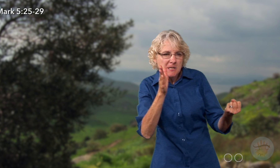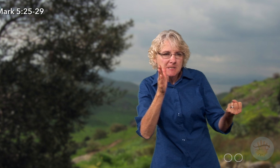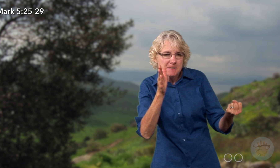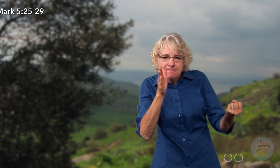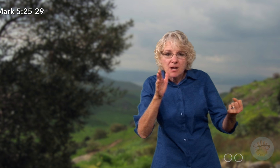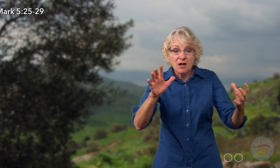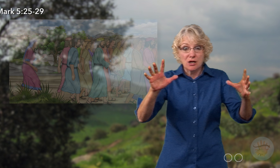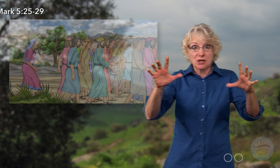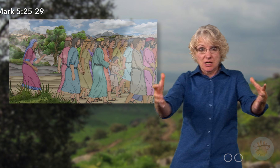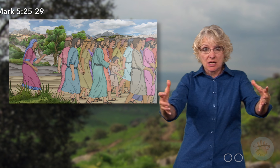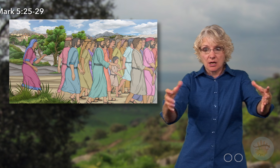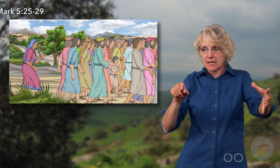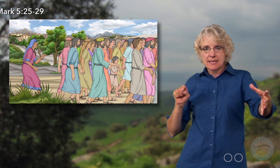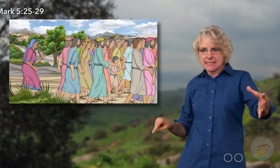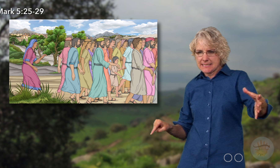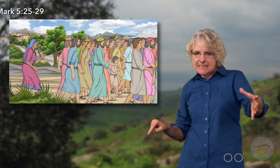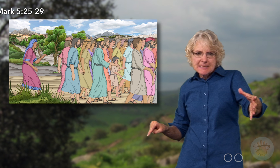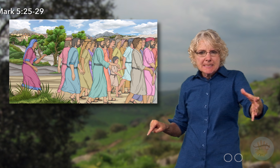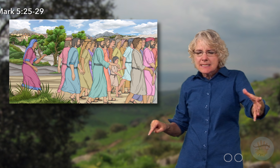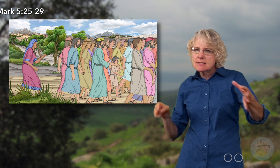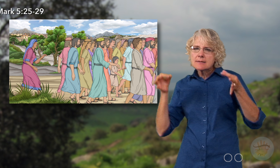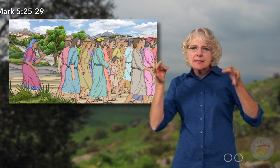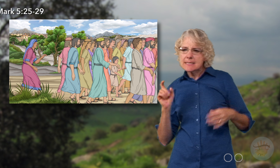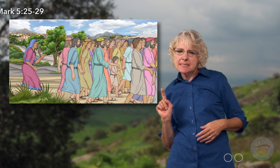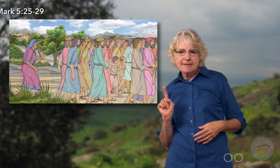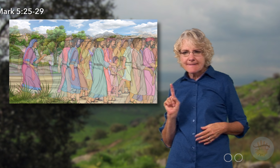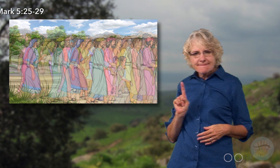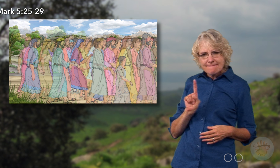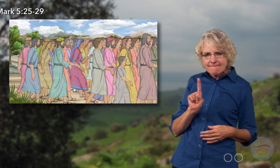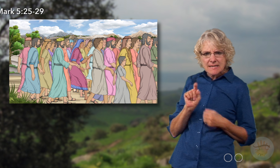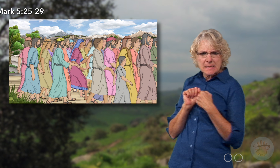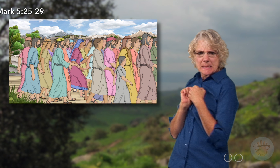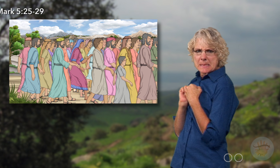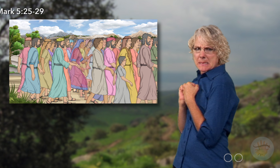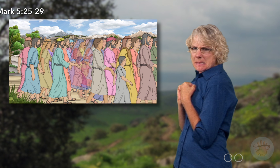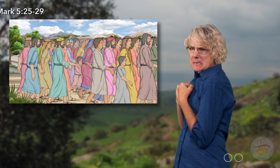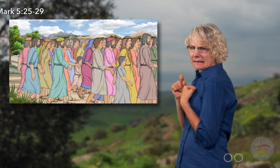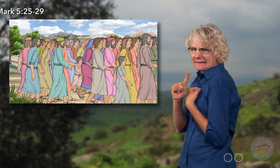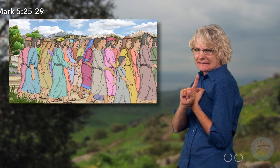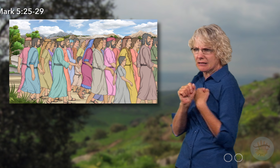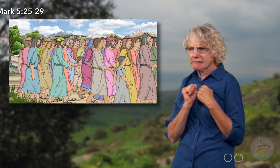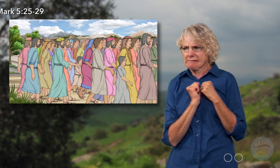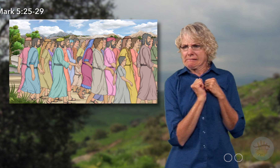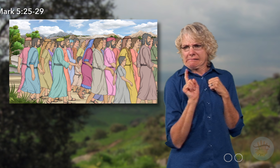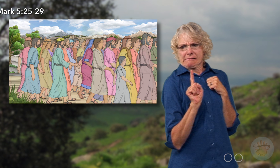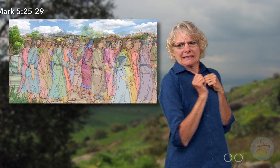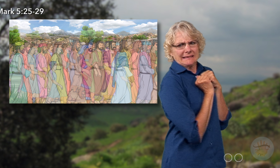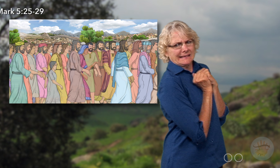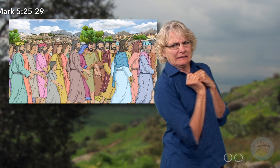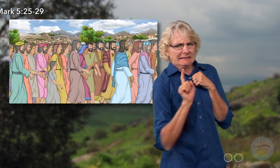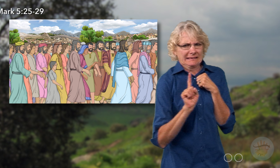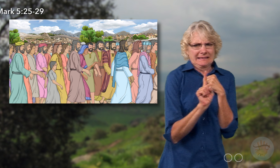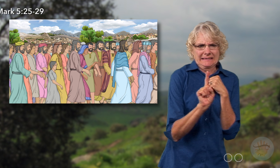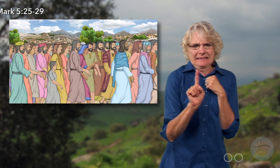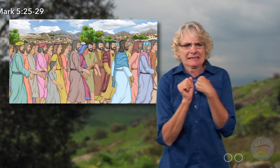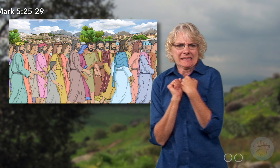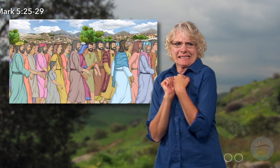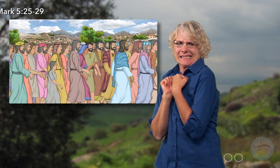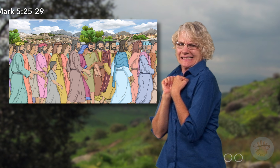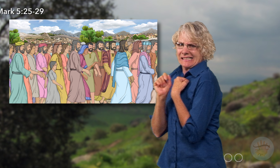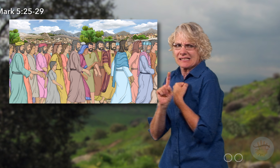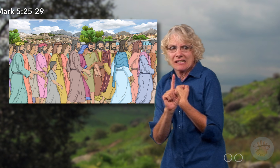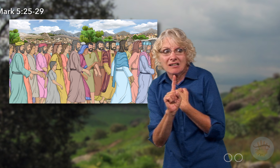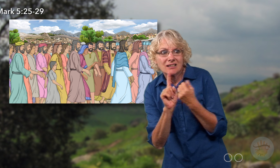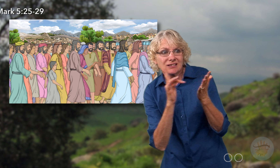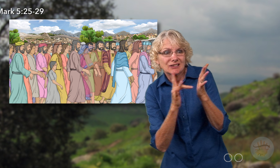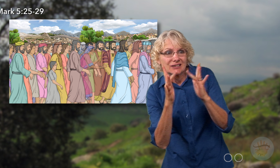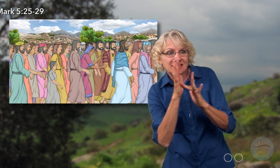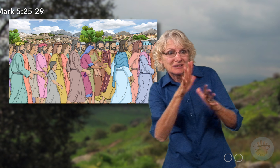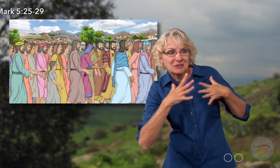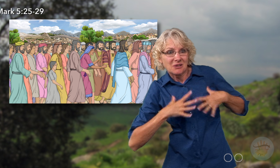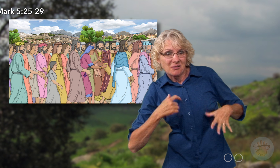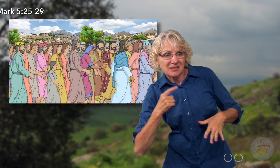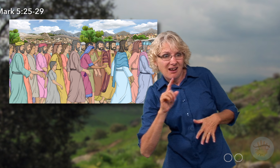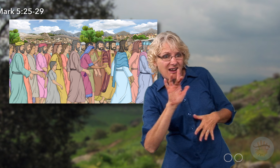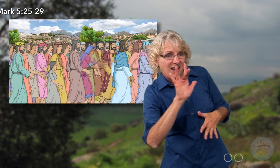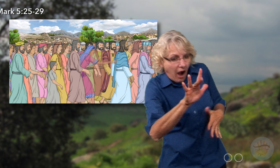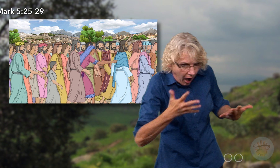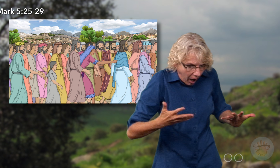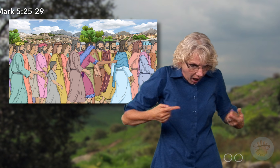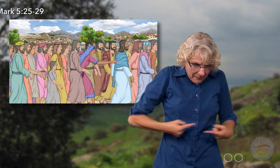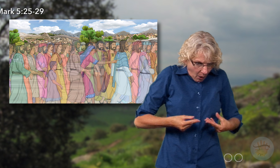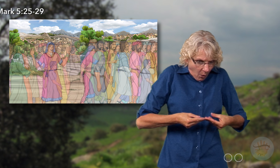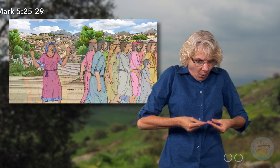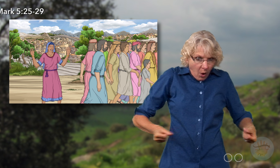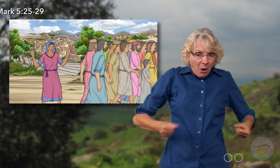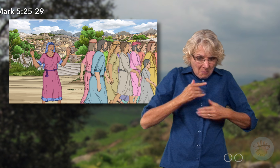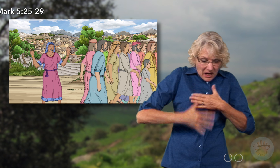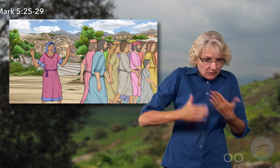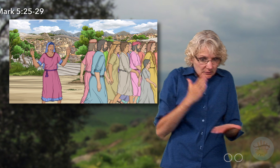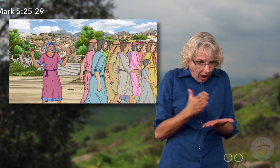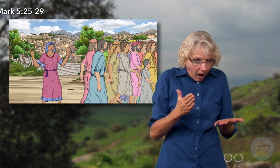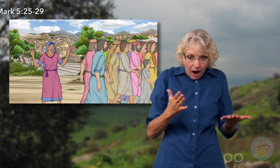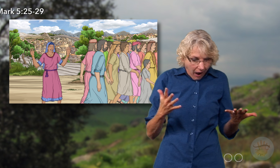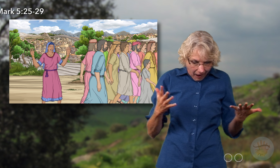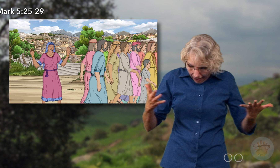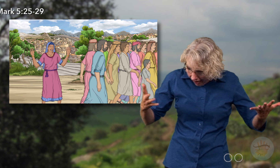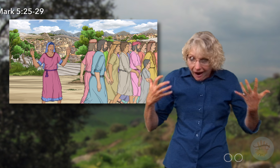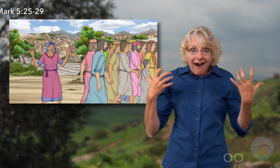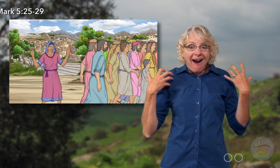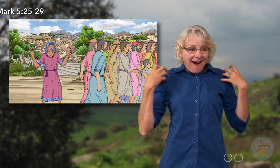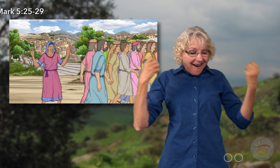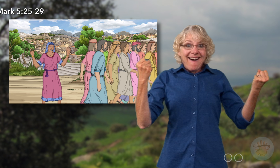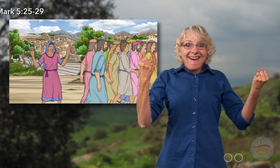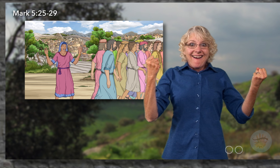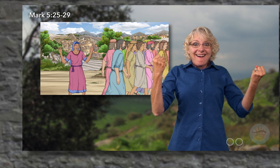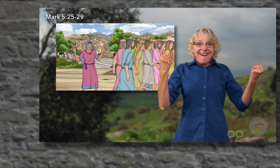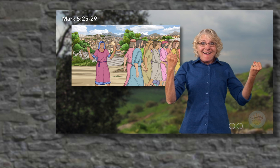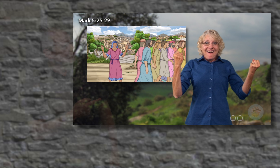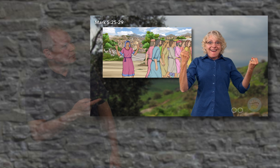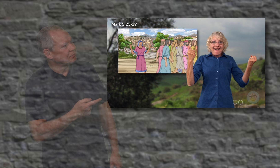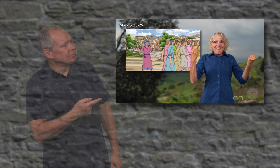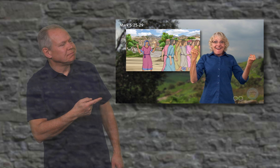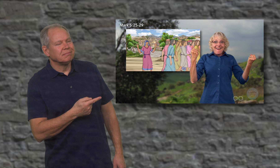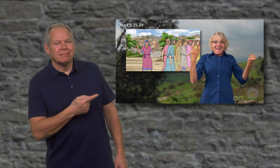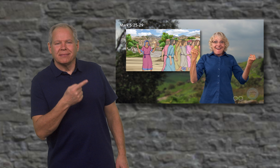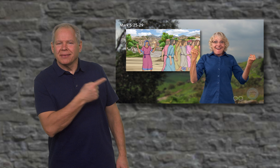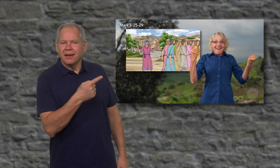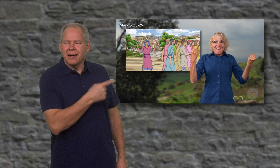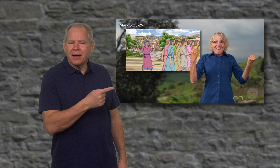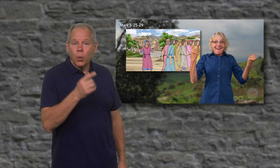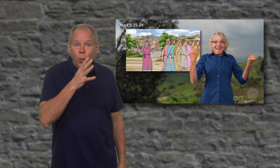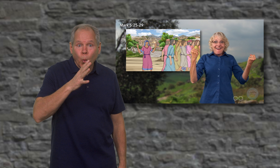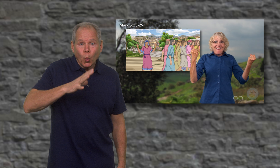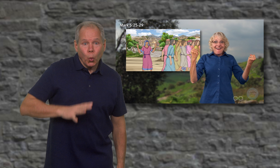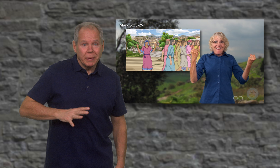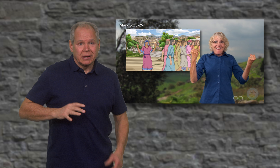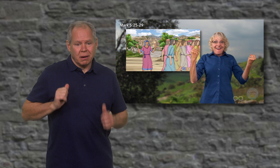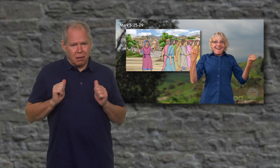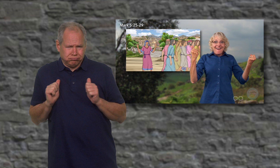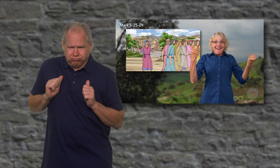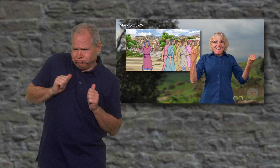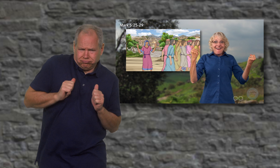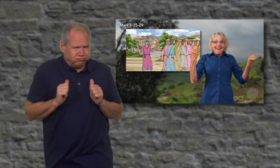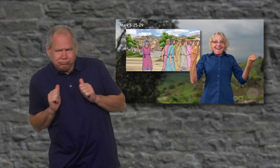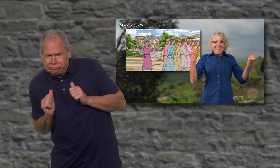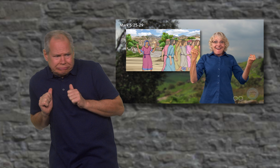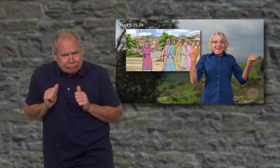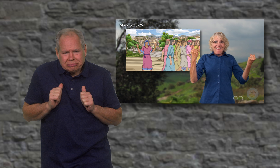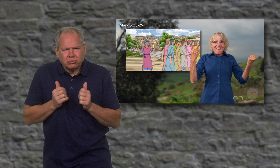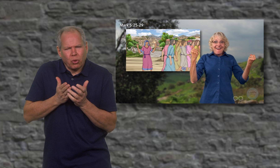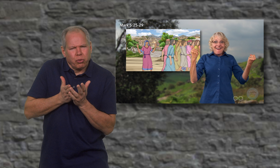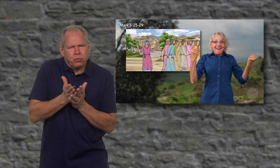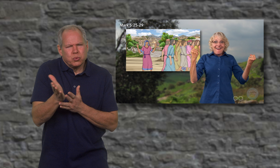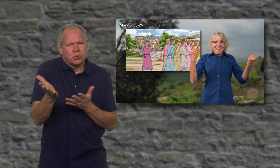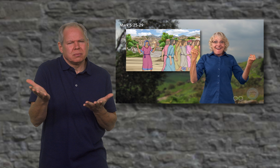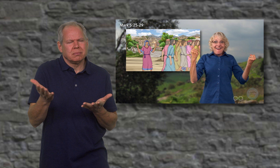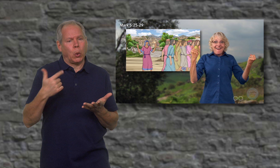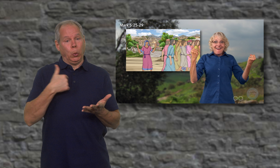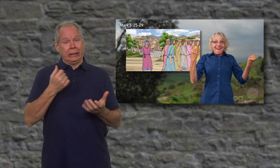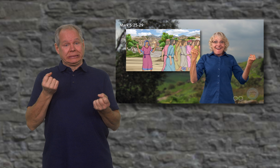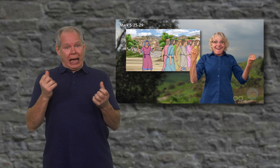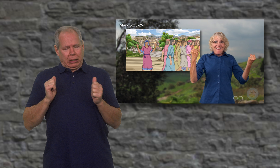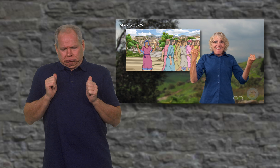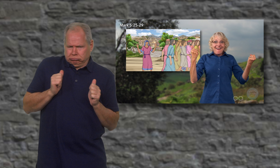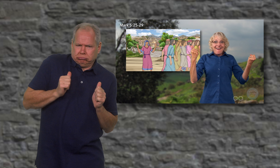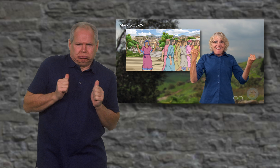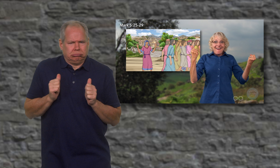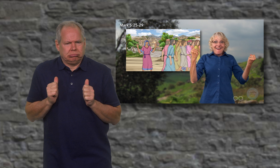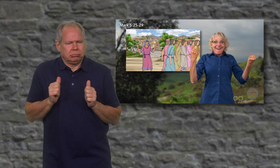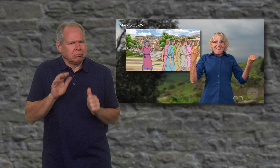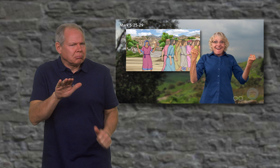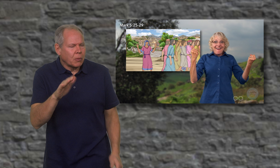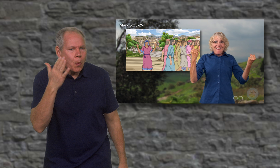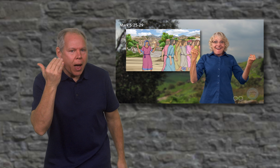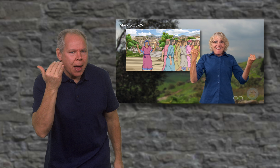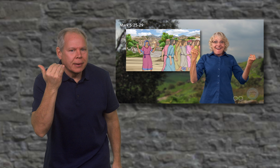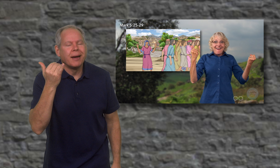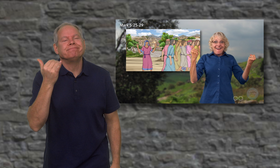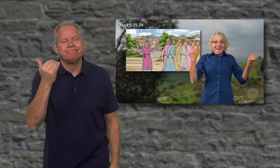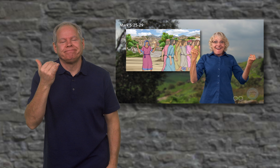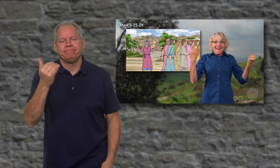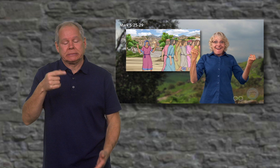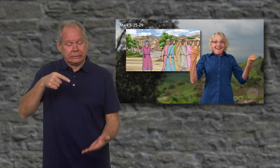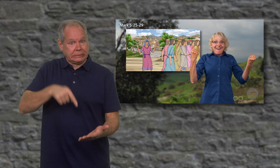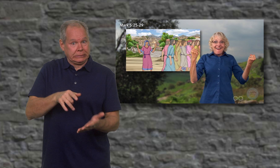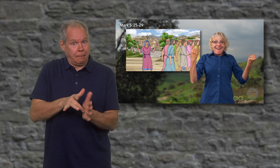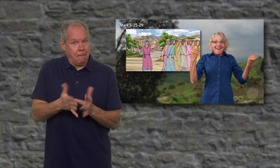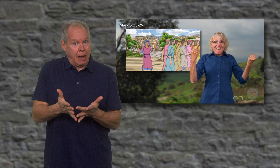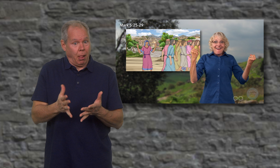When the woman heard about Jesus, she came up through the crowd behind Him and touched His cloak.